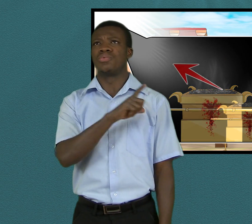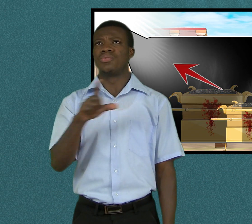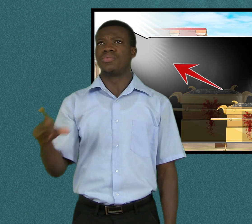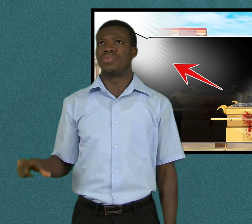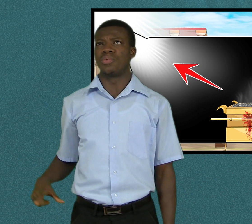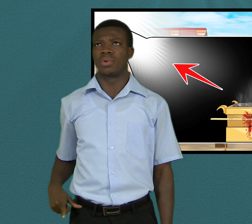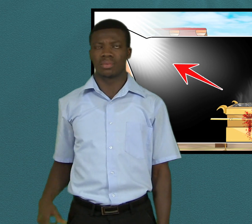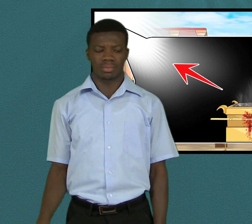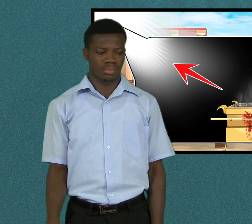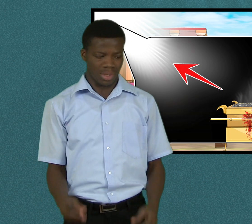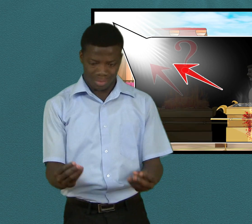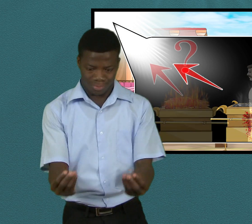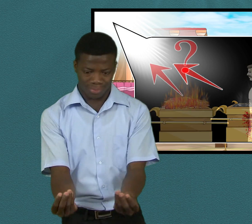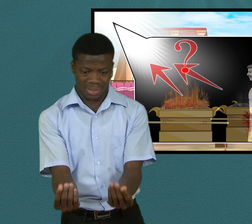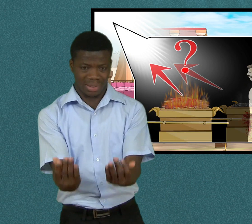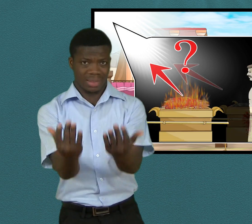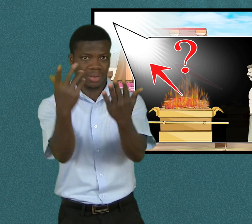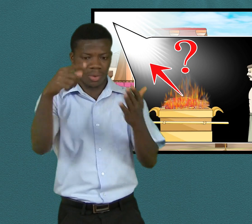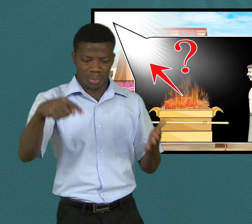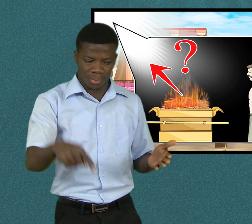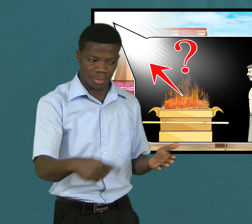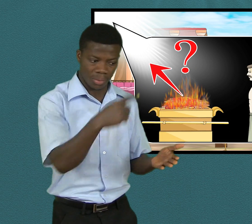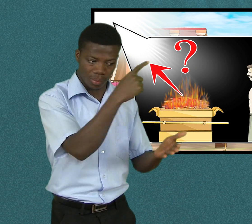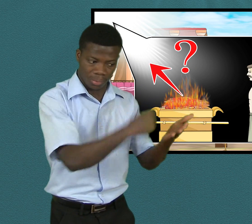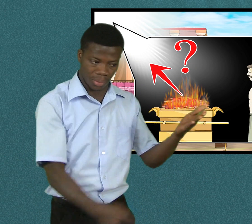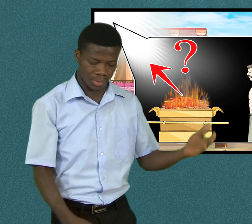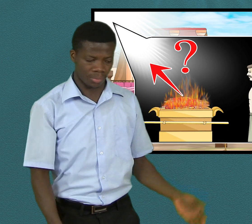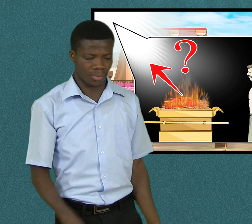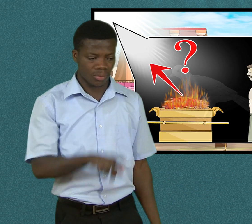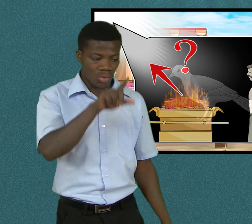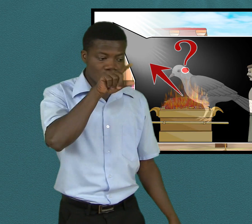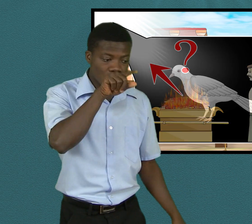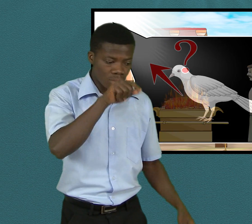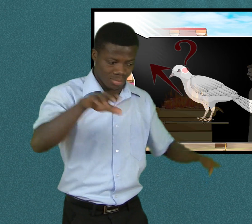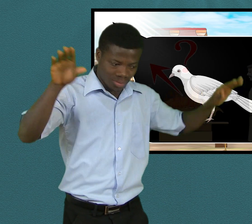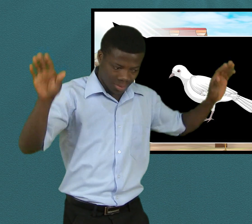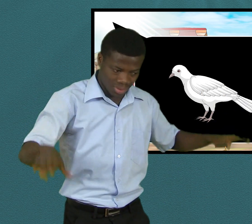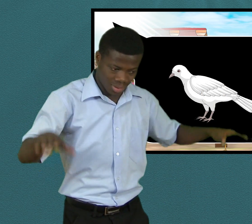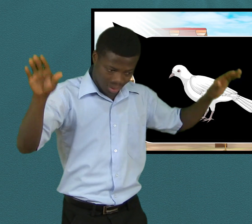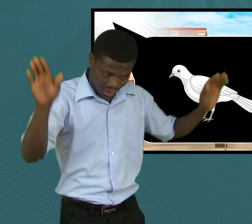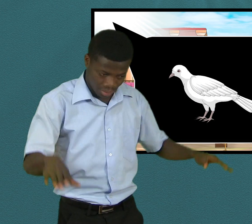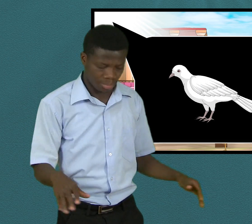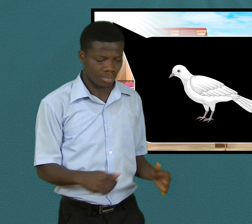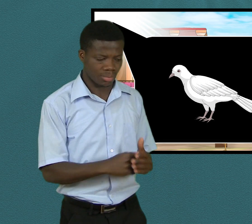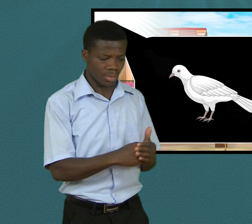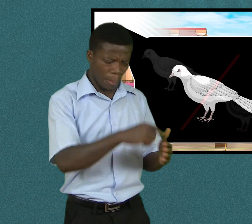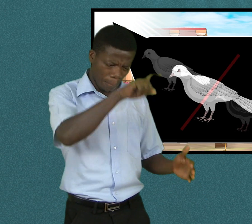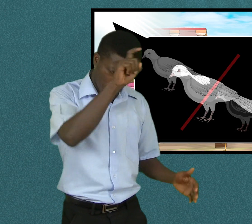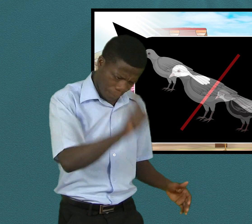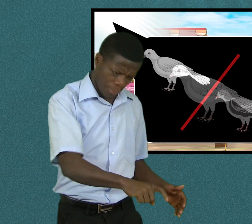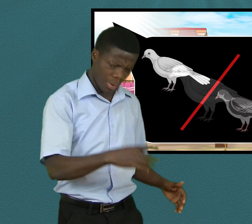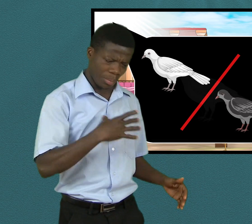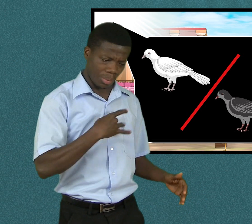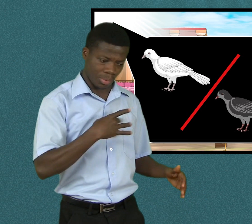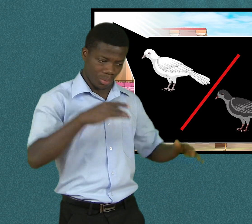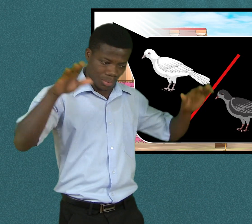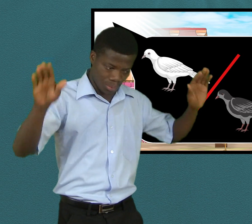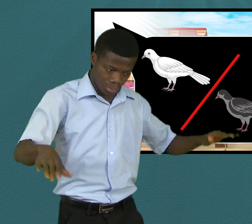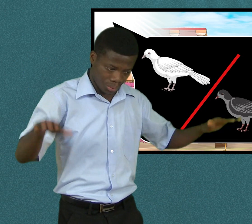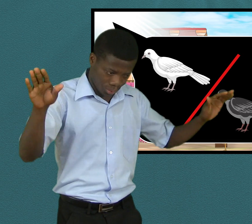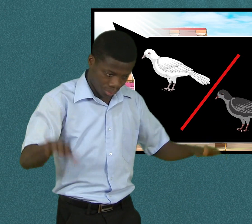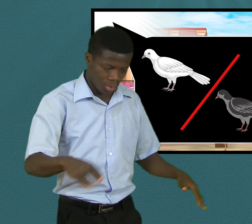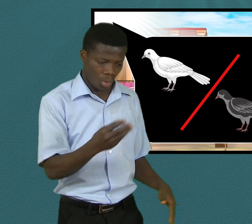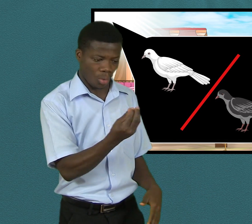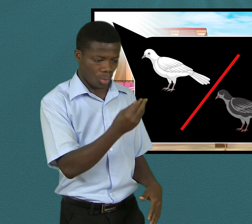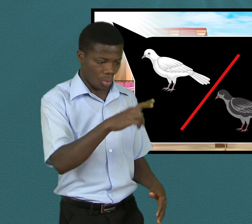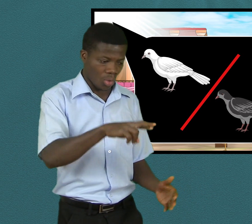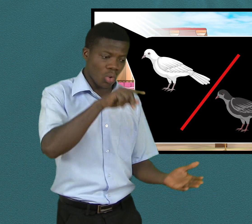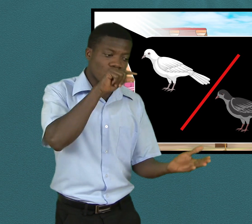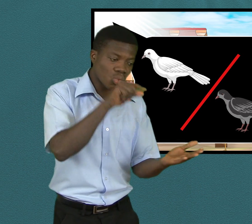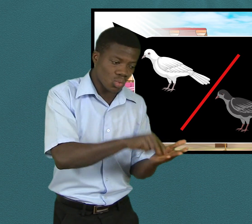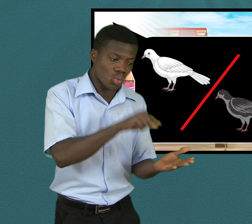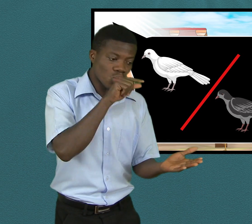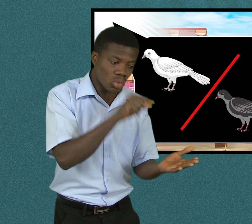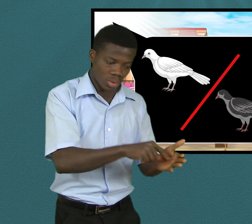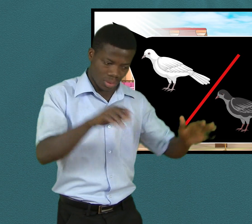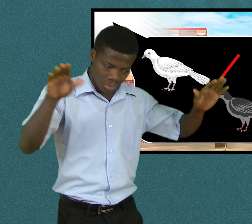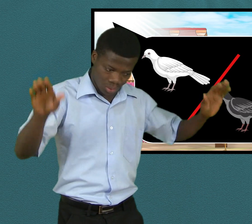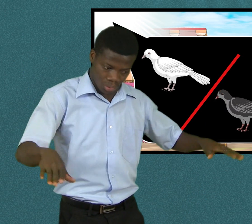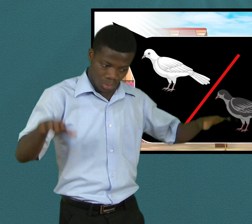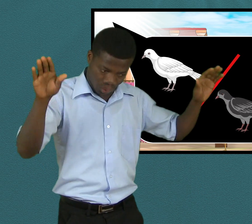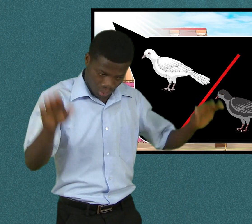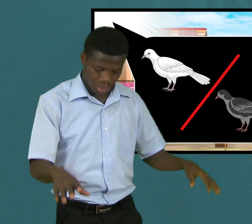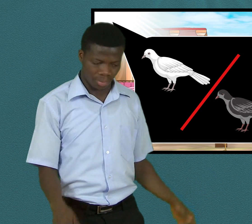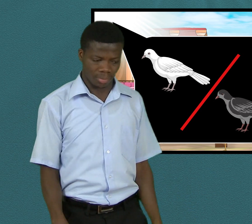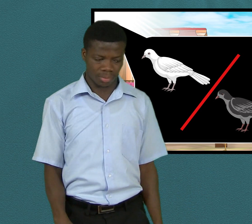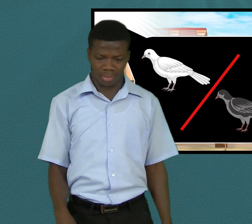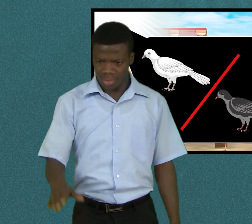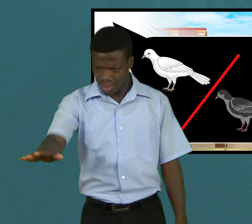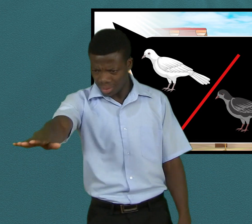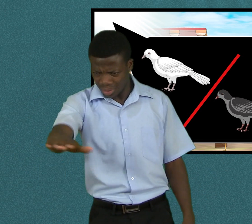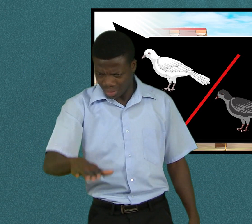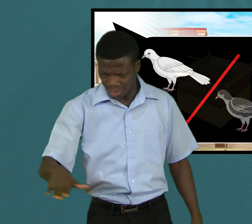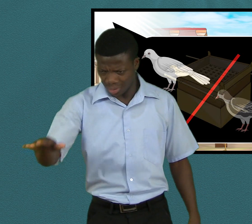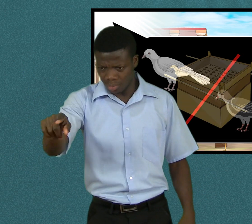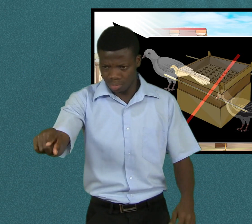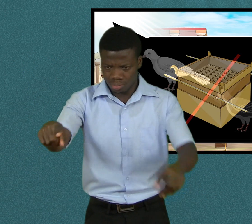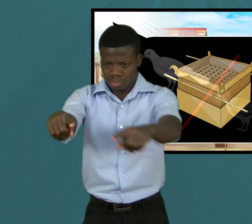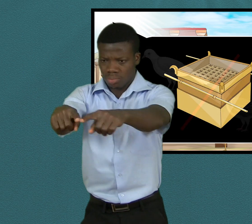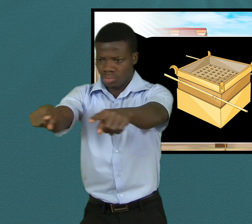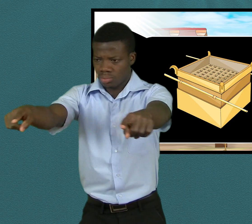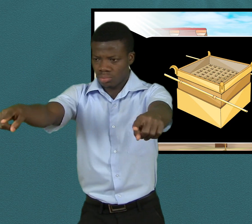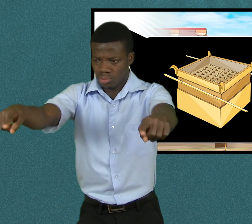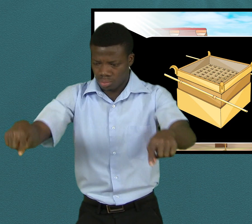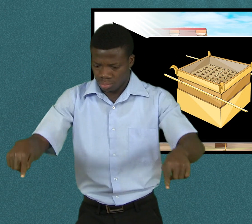If, instead, one’s offering to the LORD is a burnt offering of birds, he is to present a turtledove or a young pigeon.